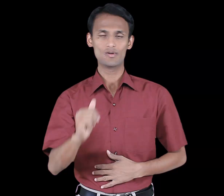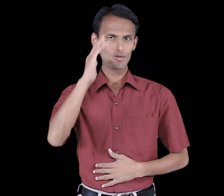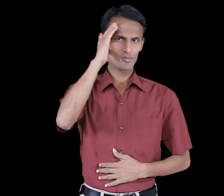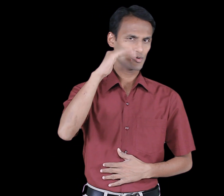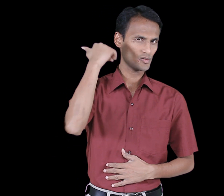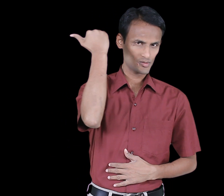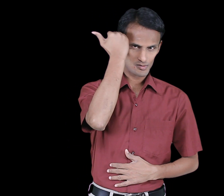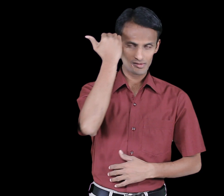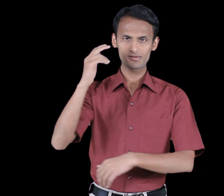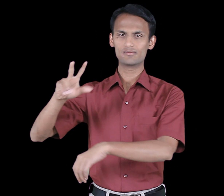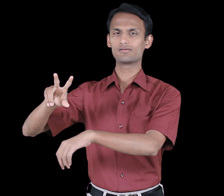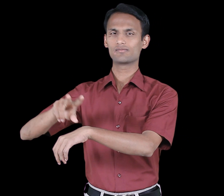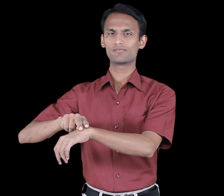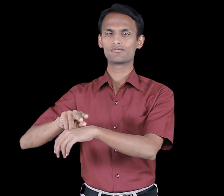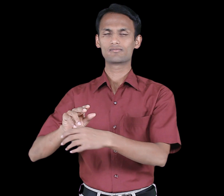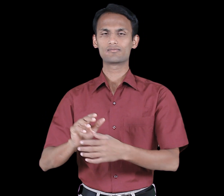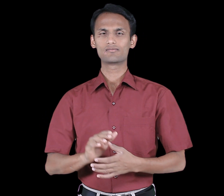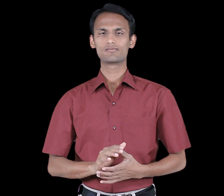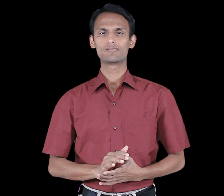Cain and Abel